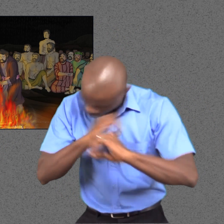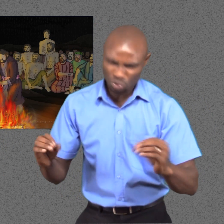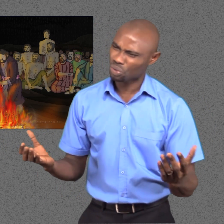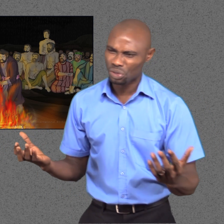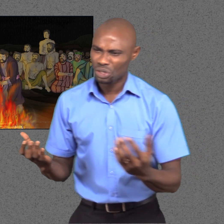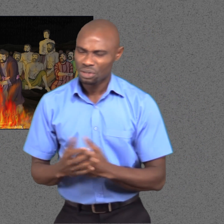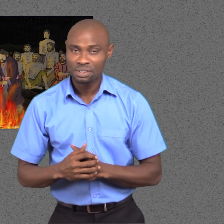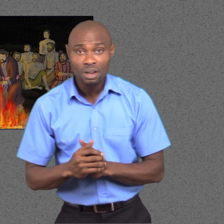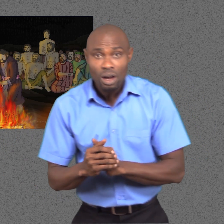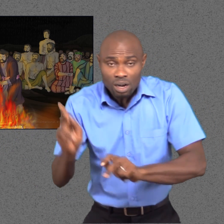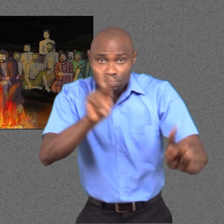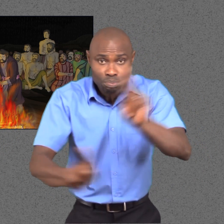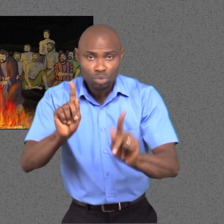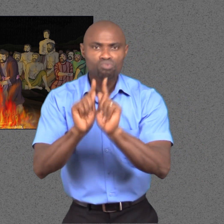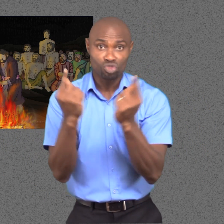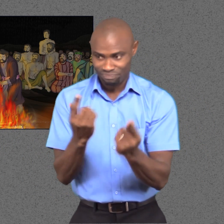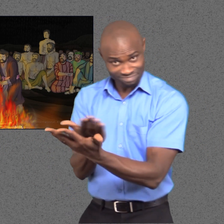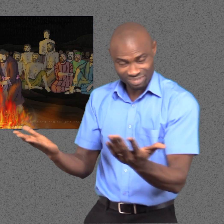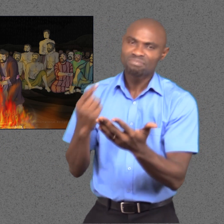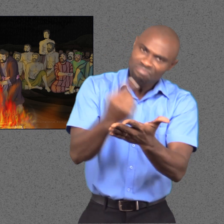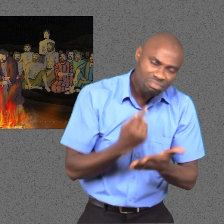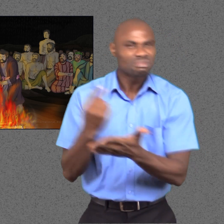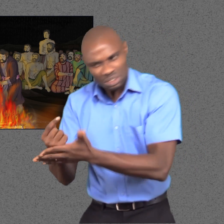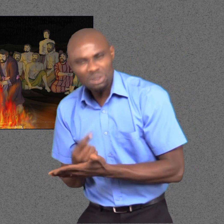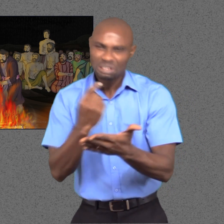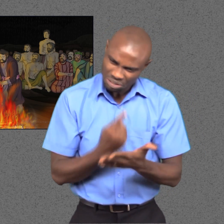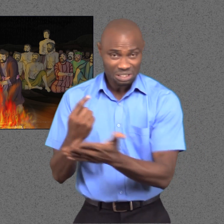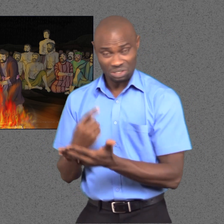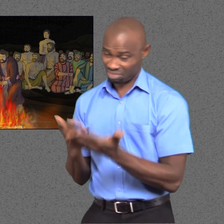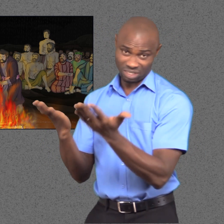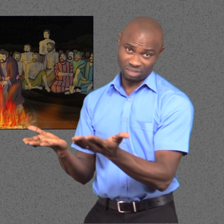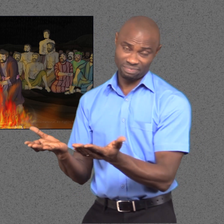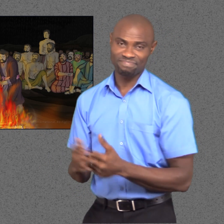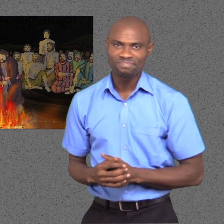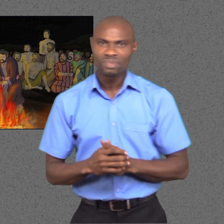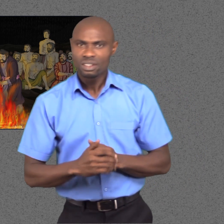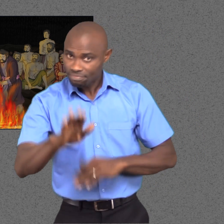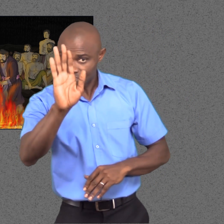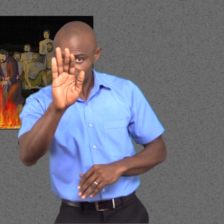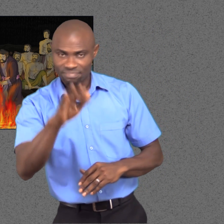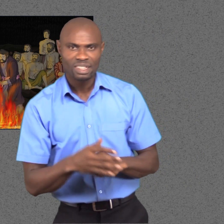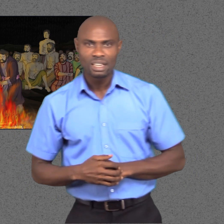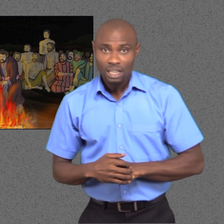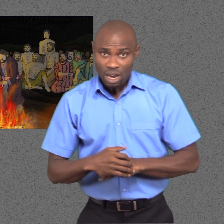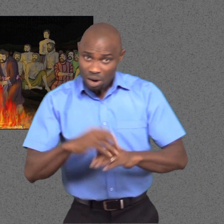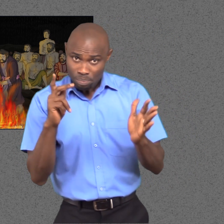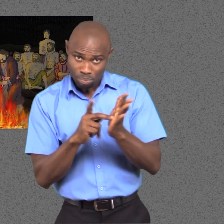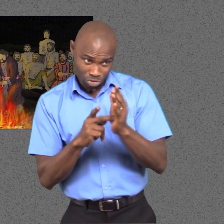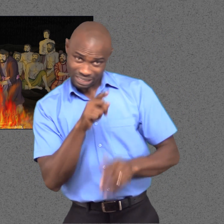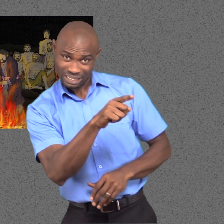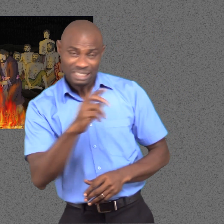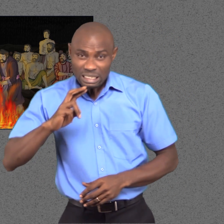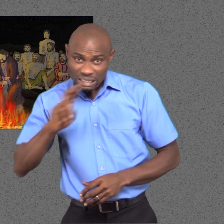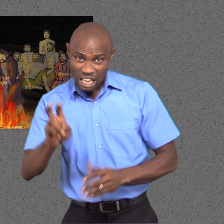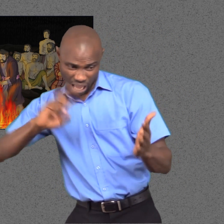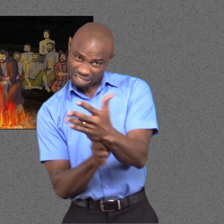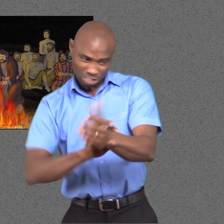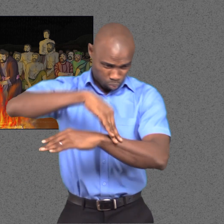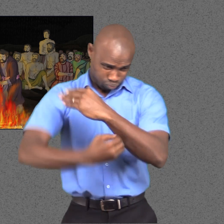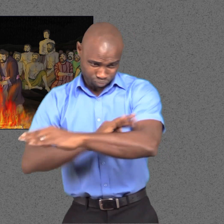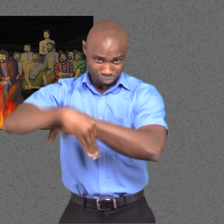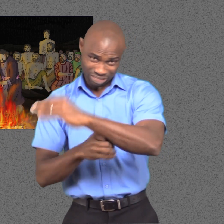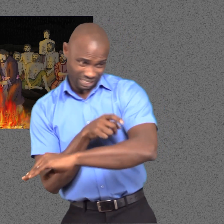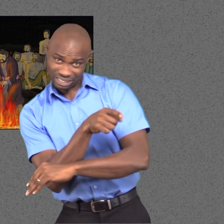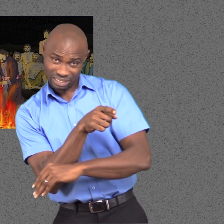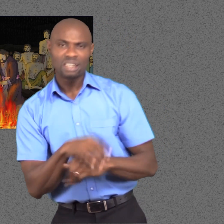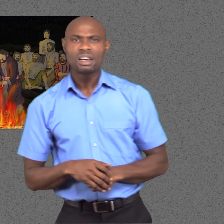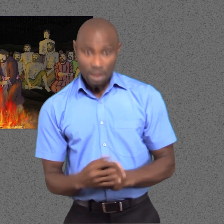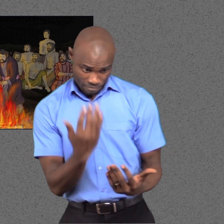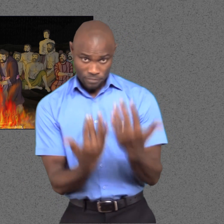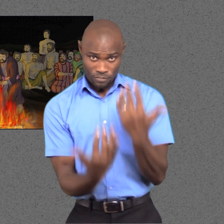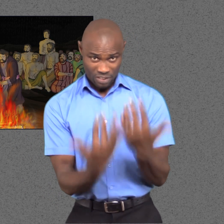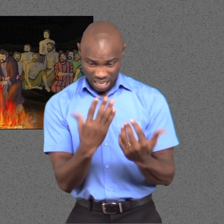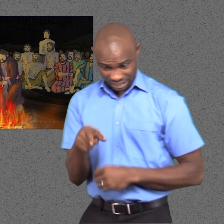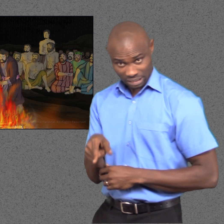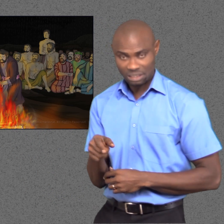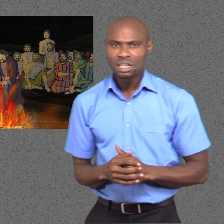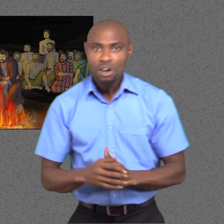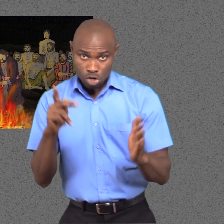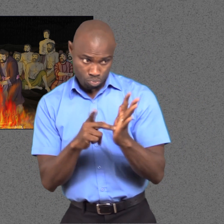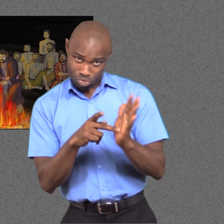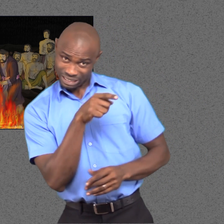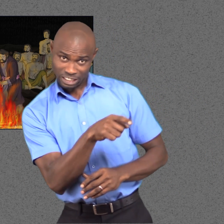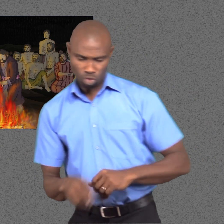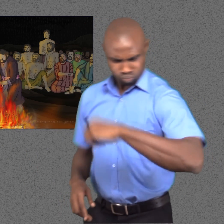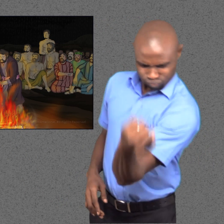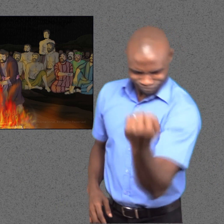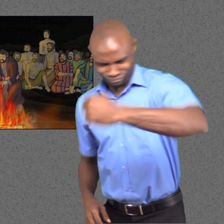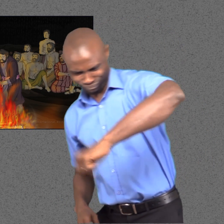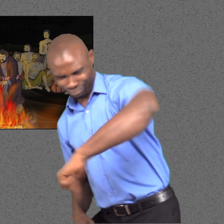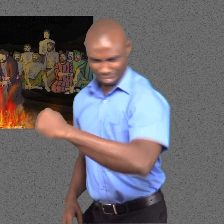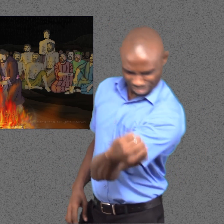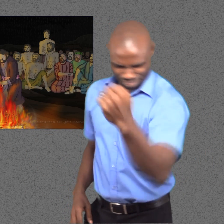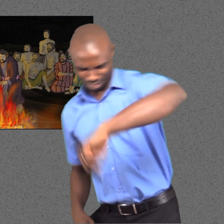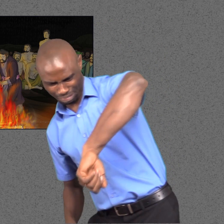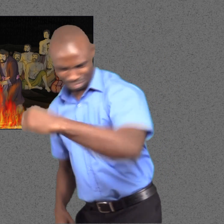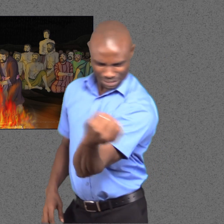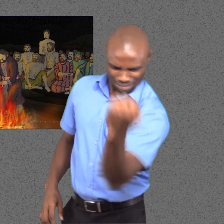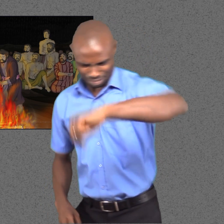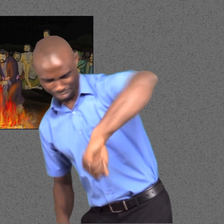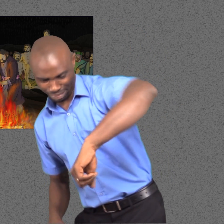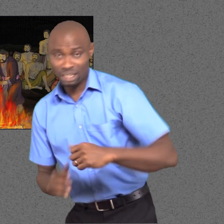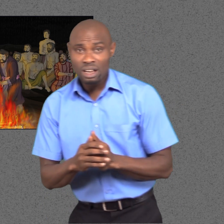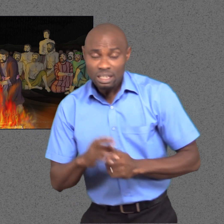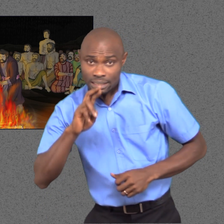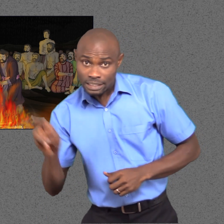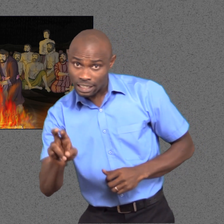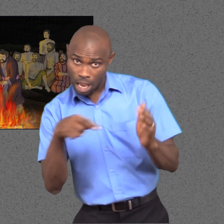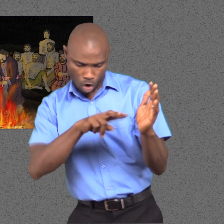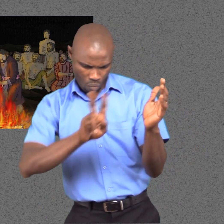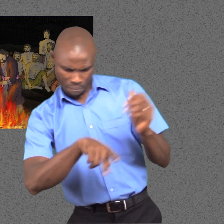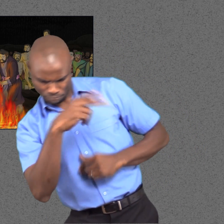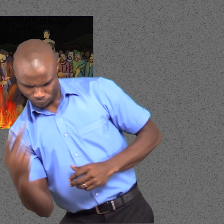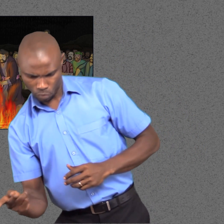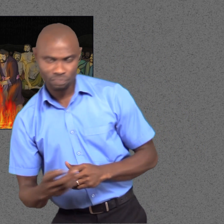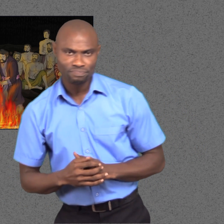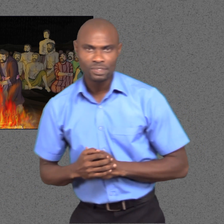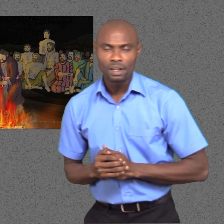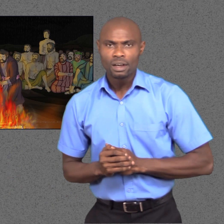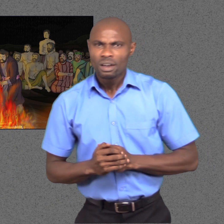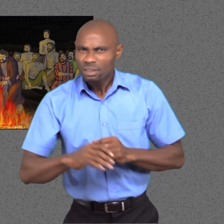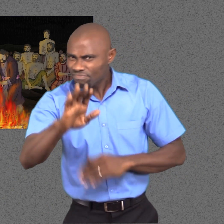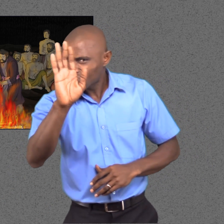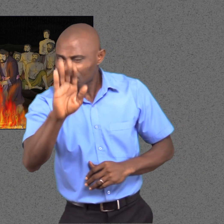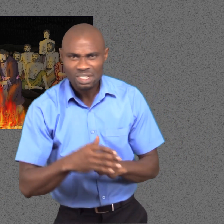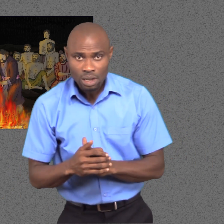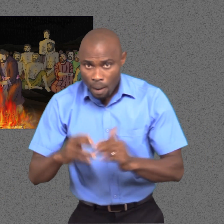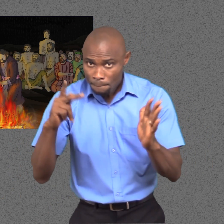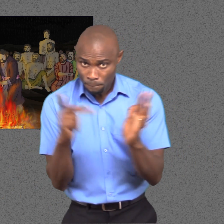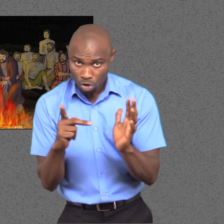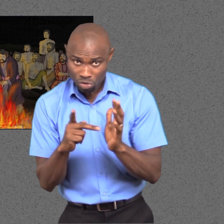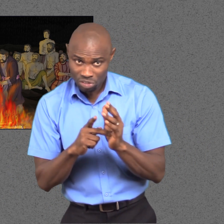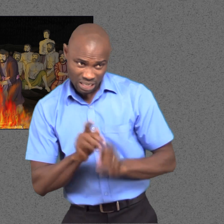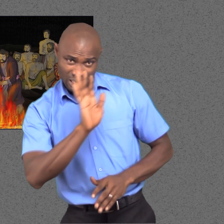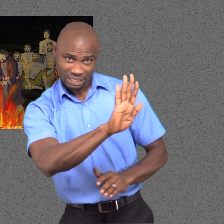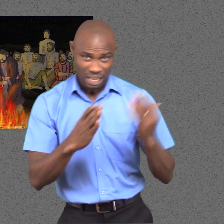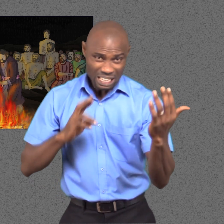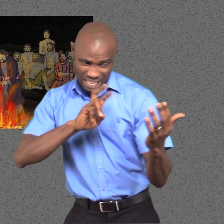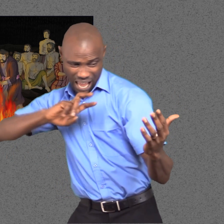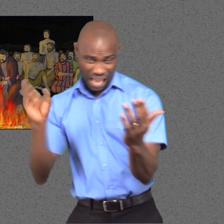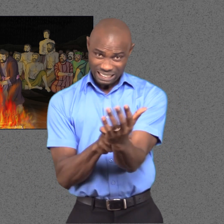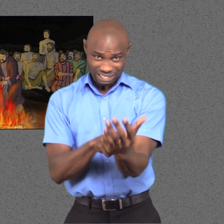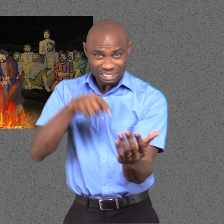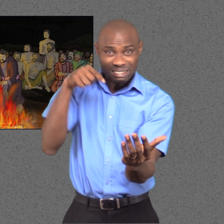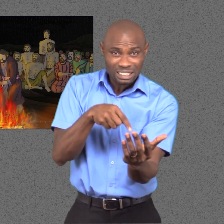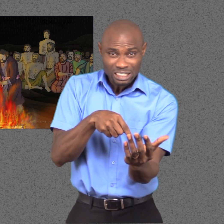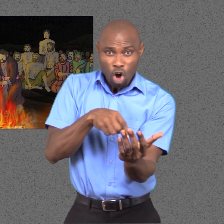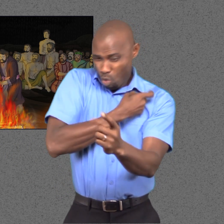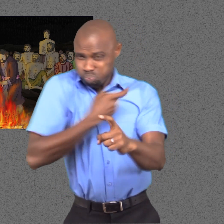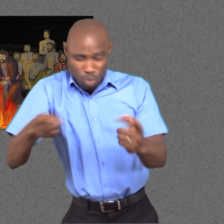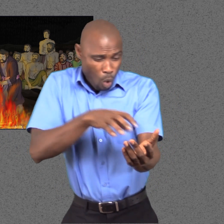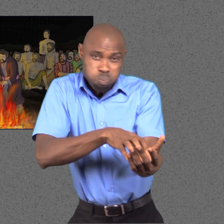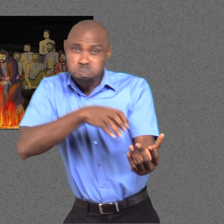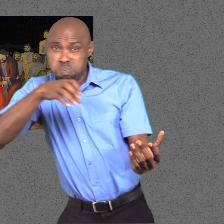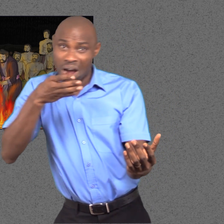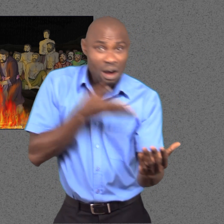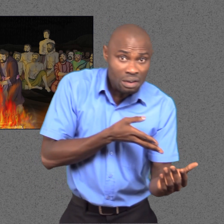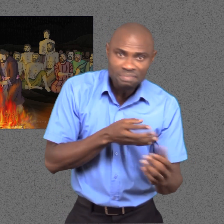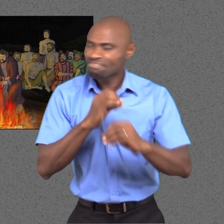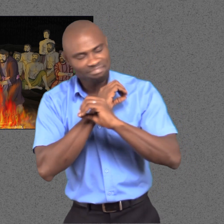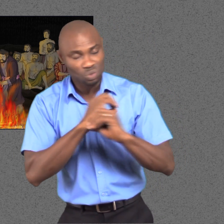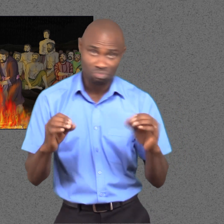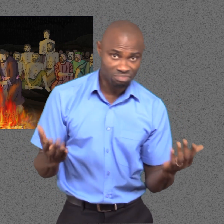But Paul shook the creature off into the fire and suffered no ill effects.